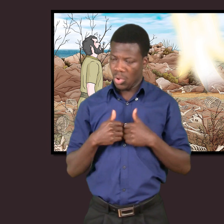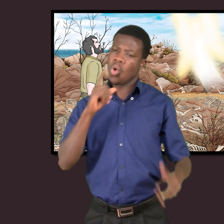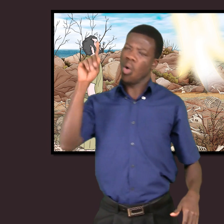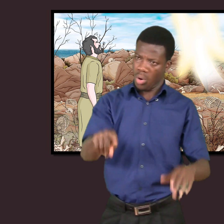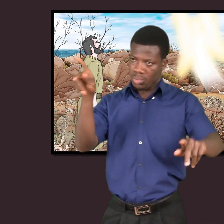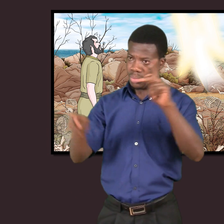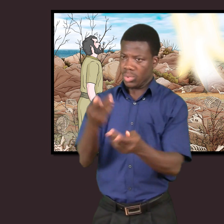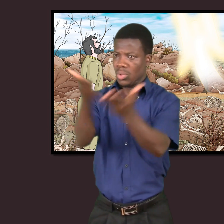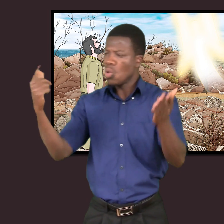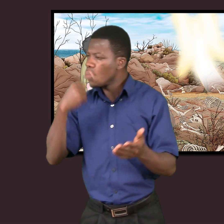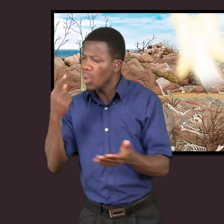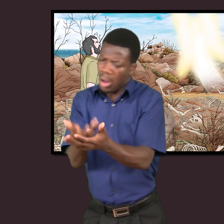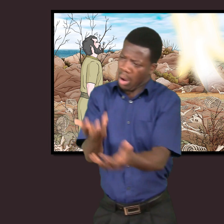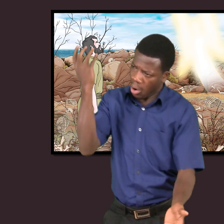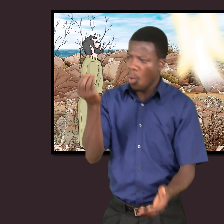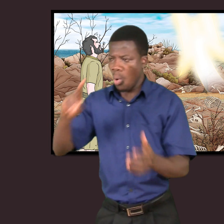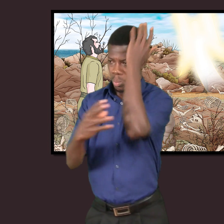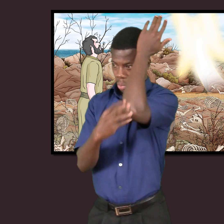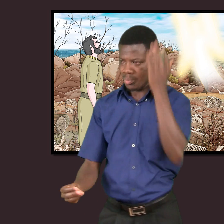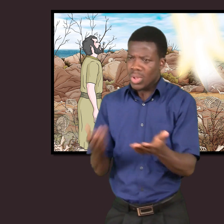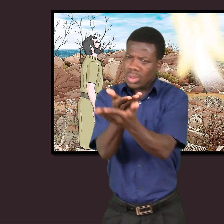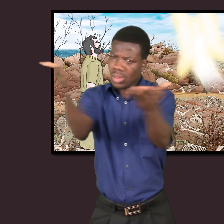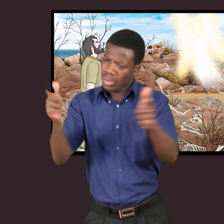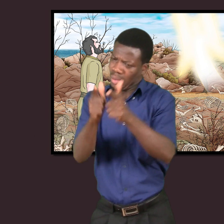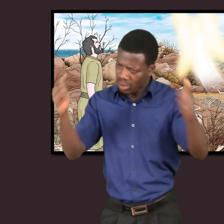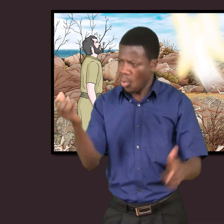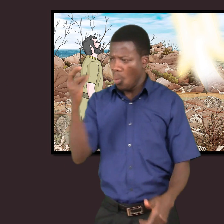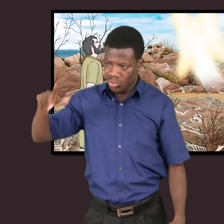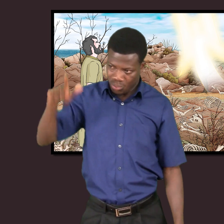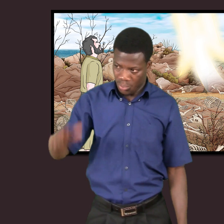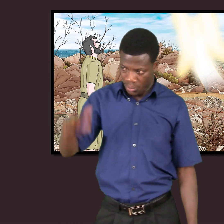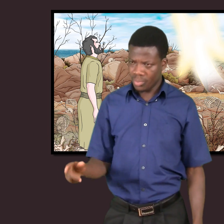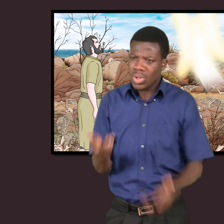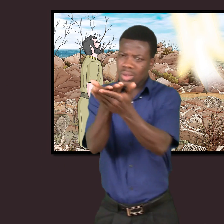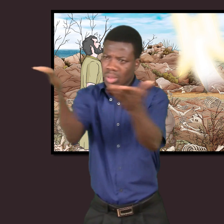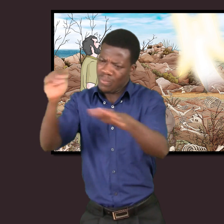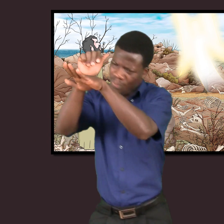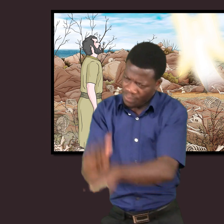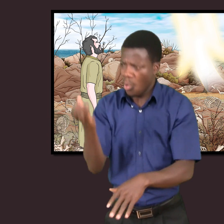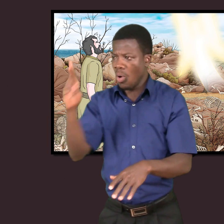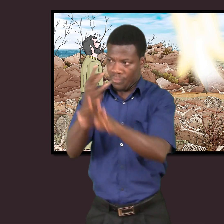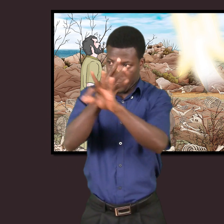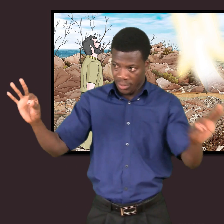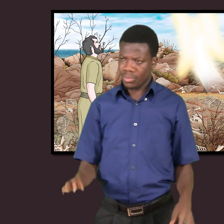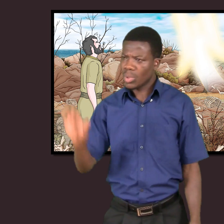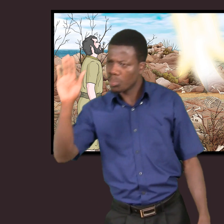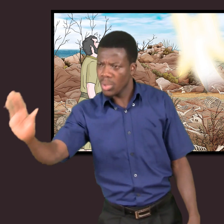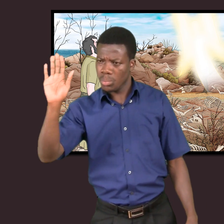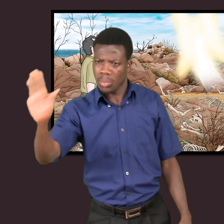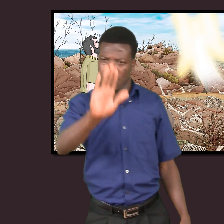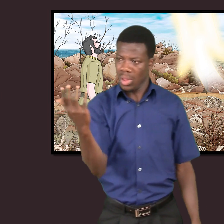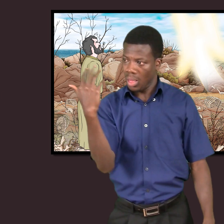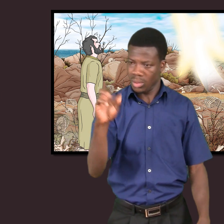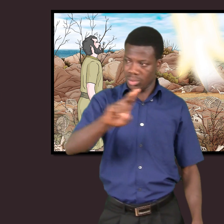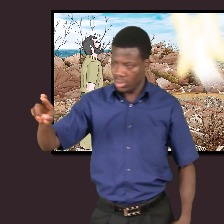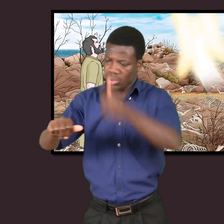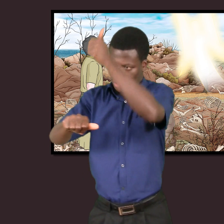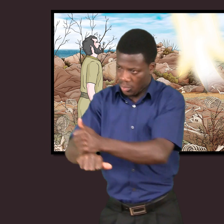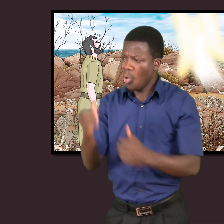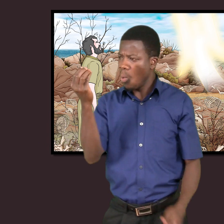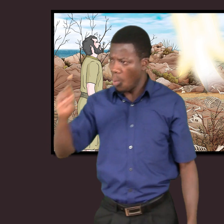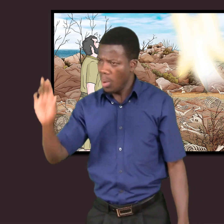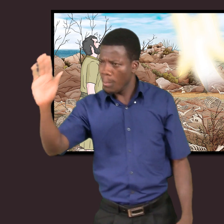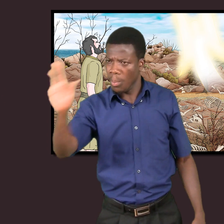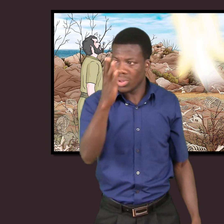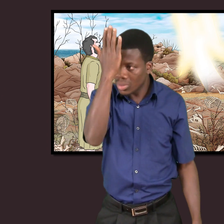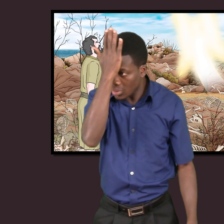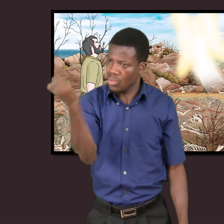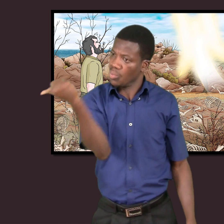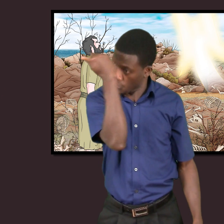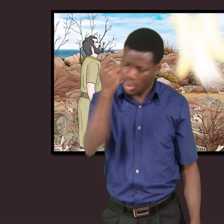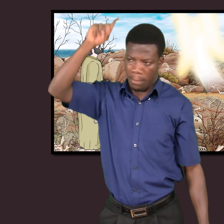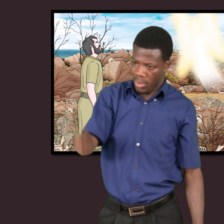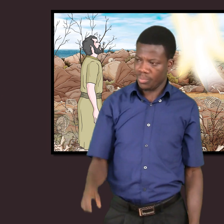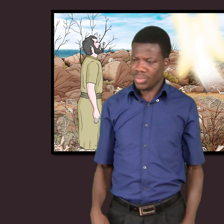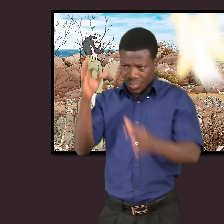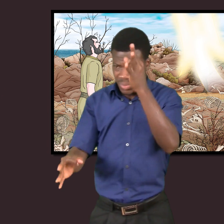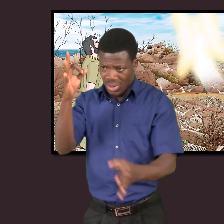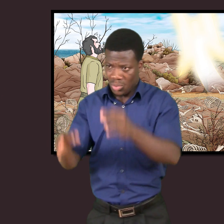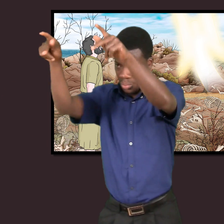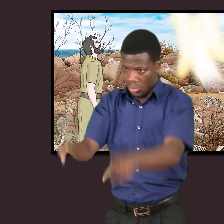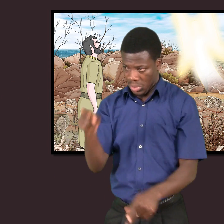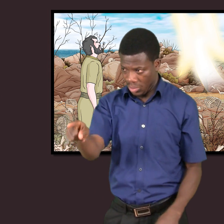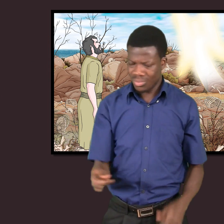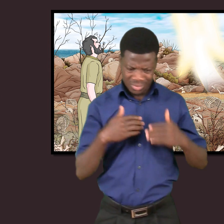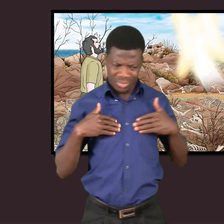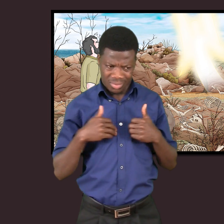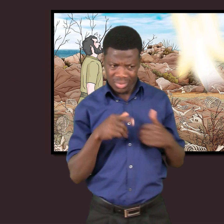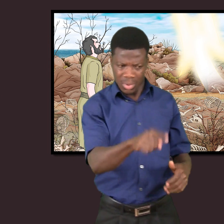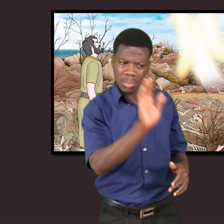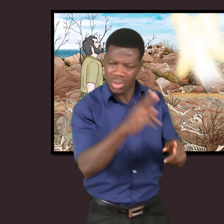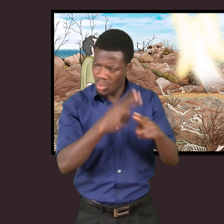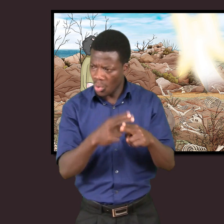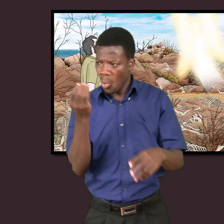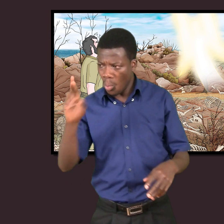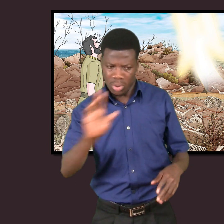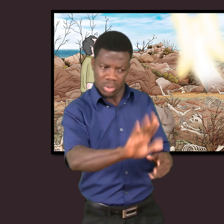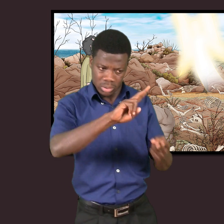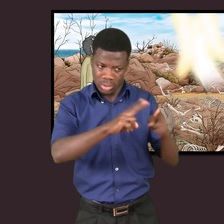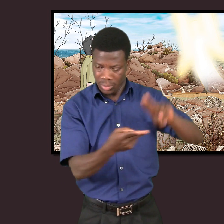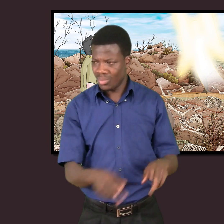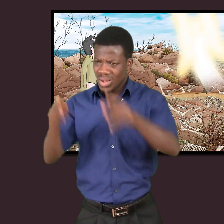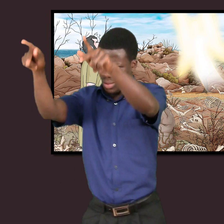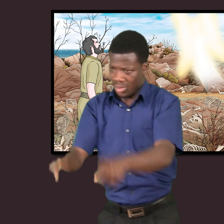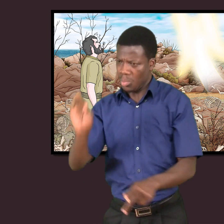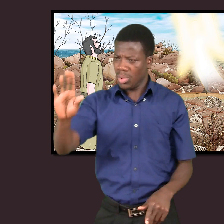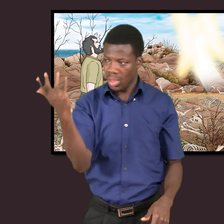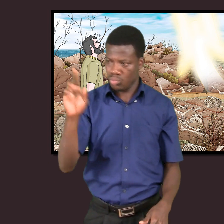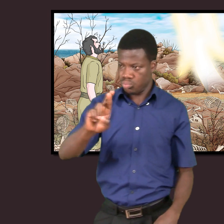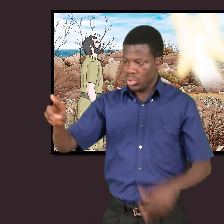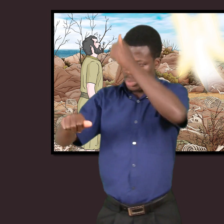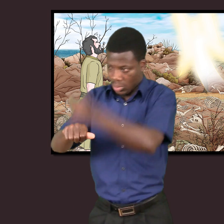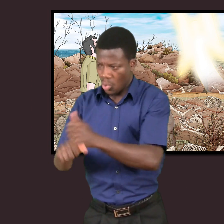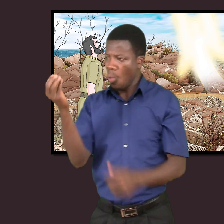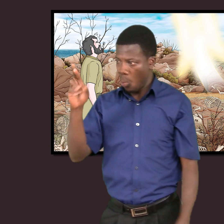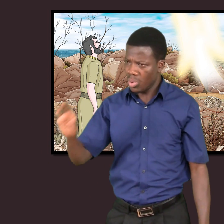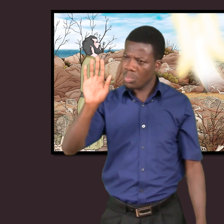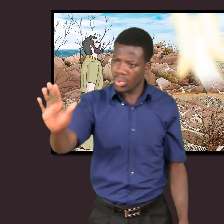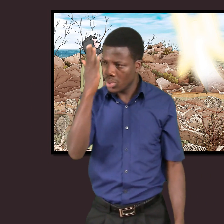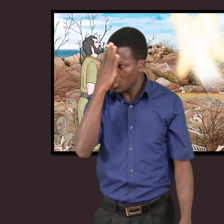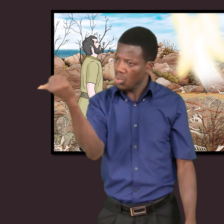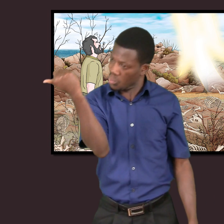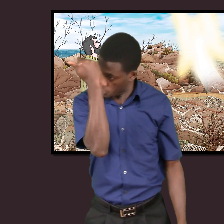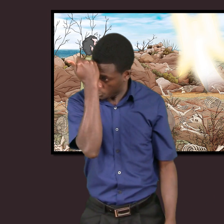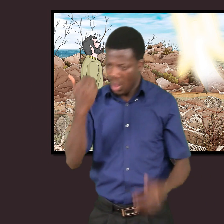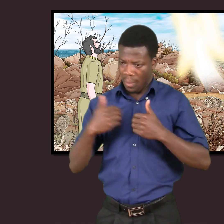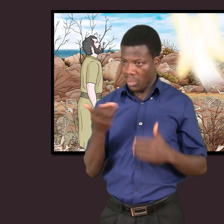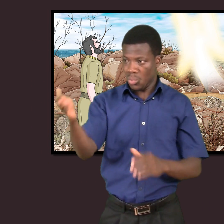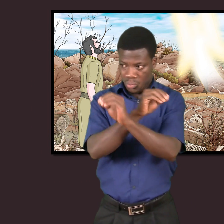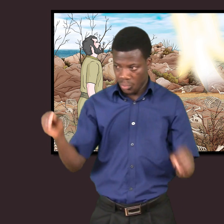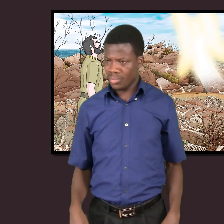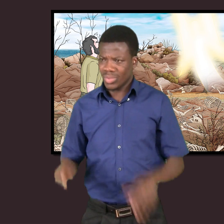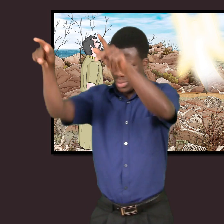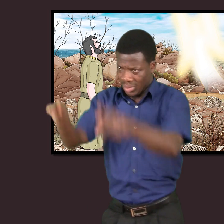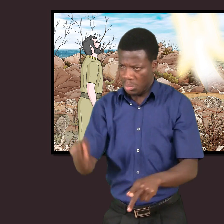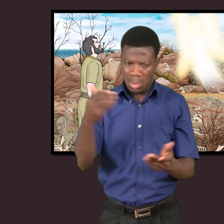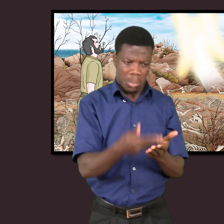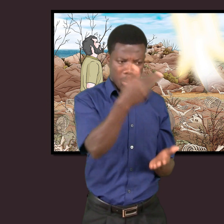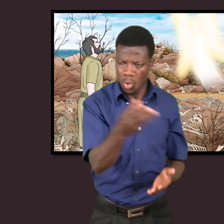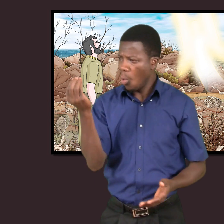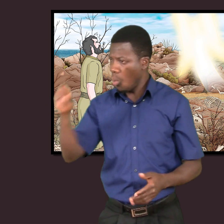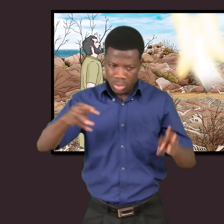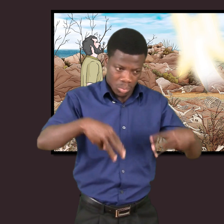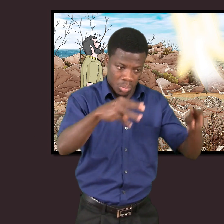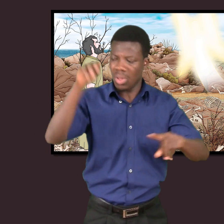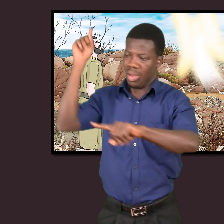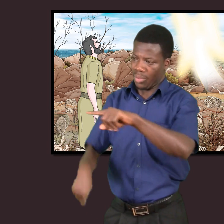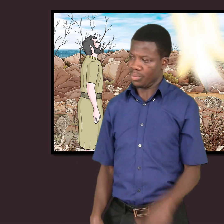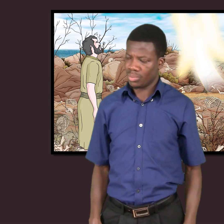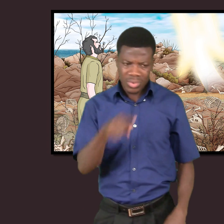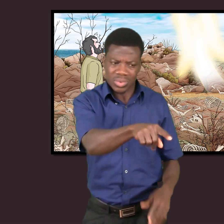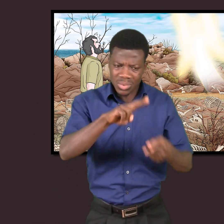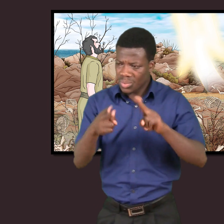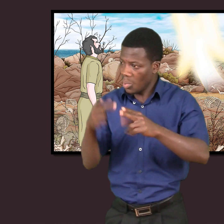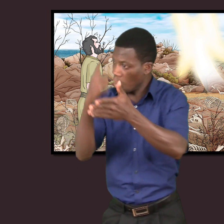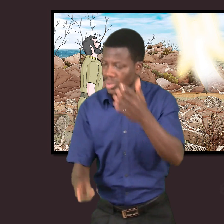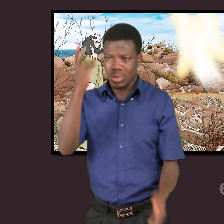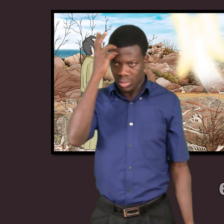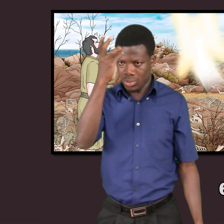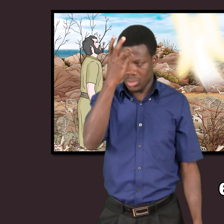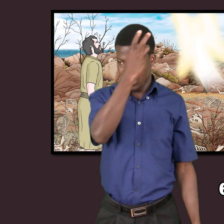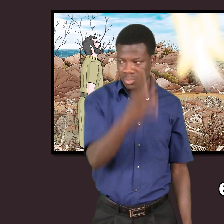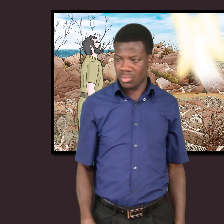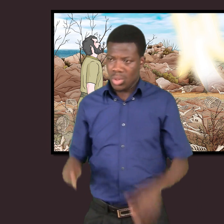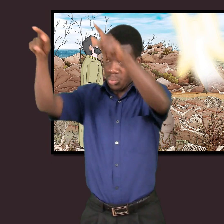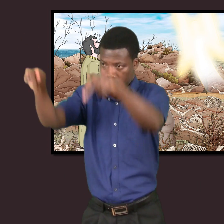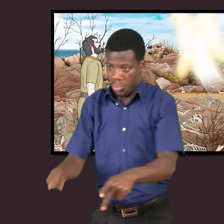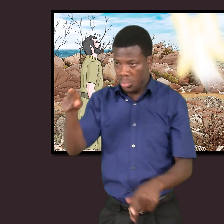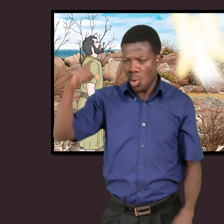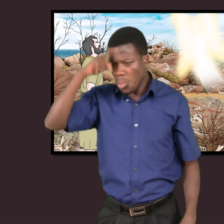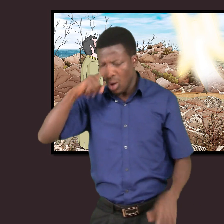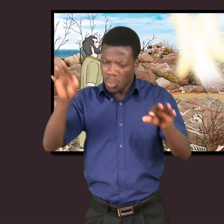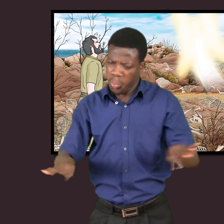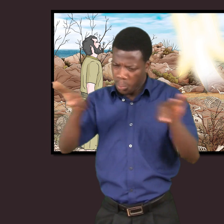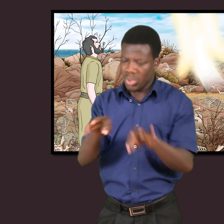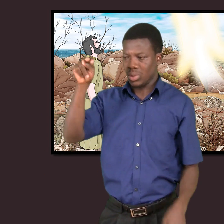And the second beast required all people small and great, rich and poor, free and slave, to receive a mark on their right hand or on their forehead, so that no one could buy or sell unless he had the mark—the name of the beast or the number of its name.